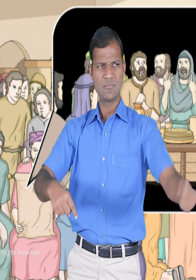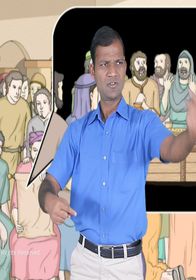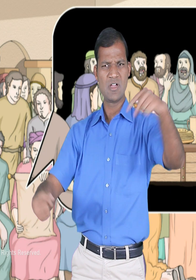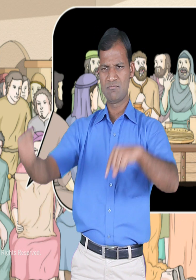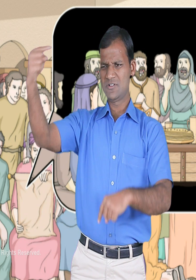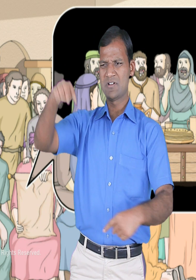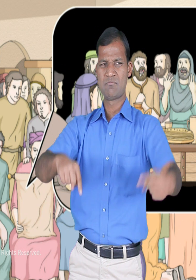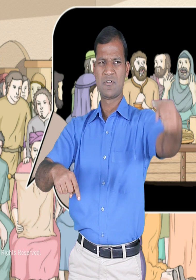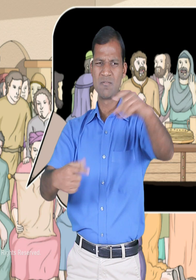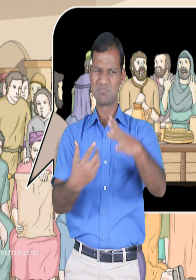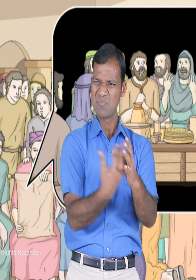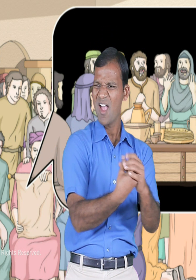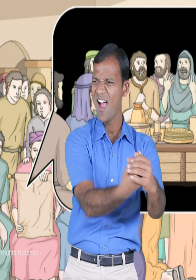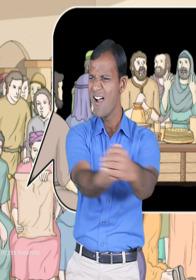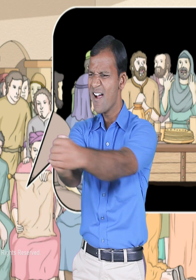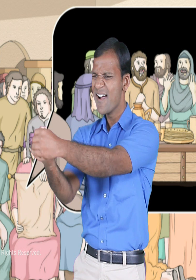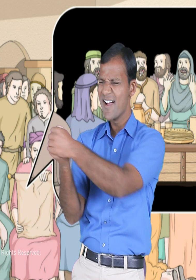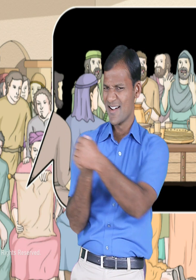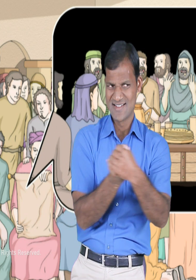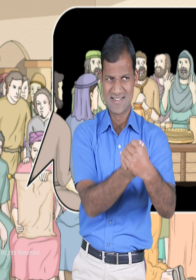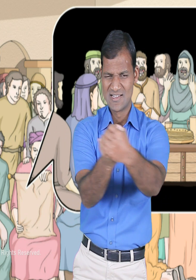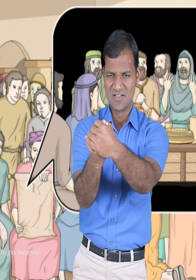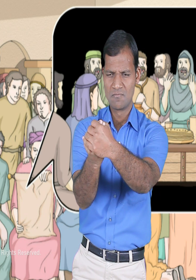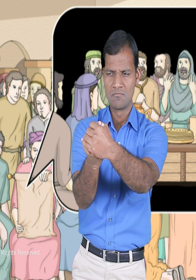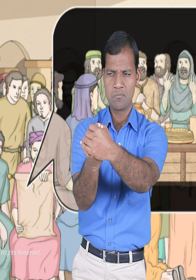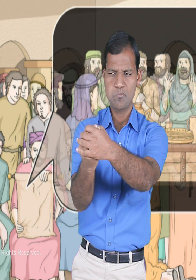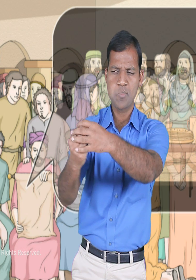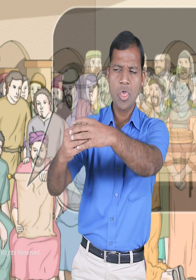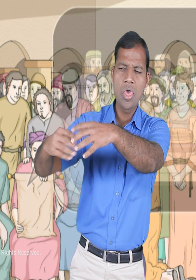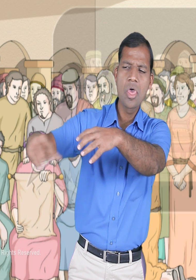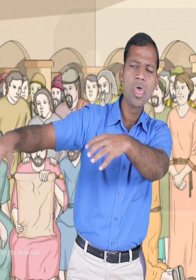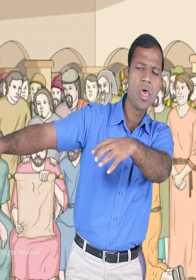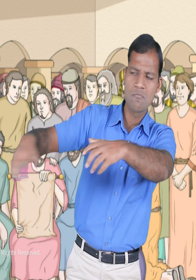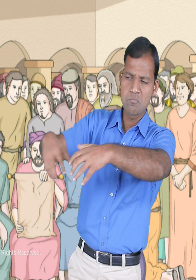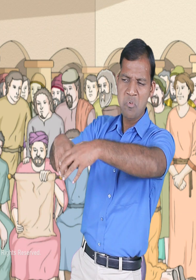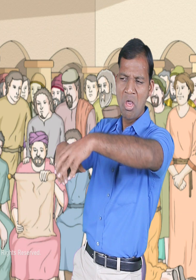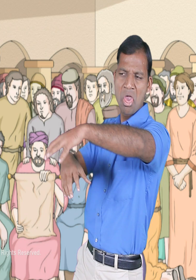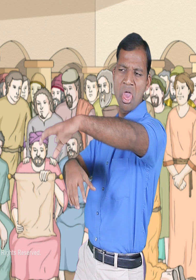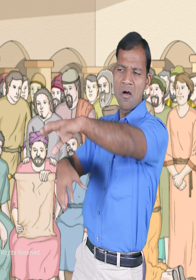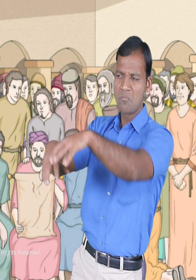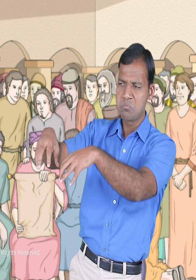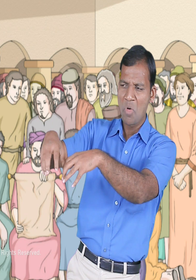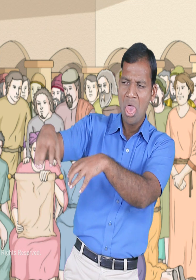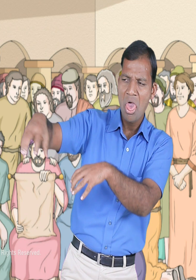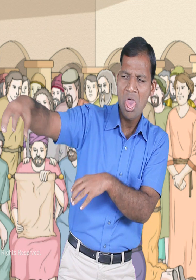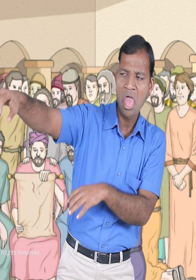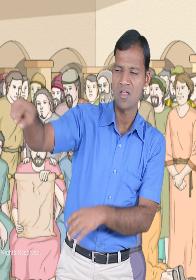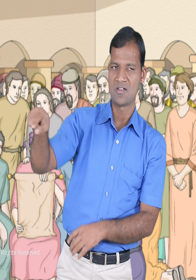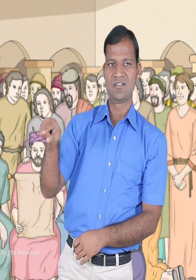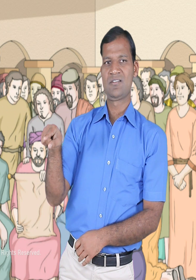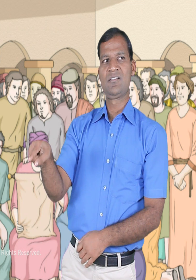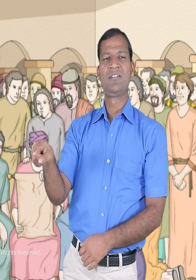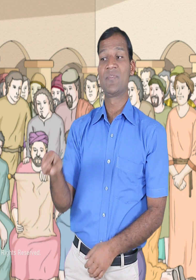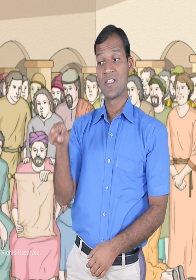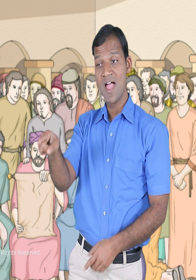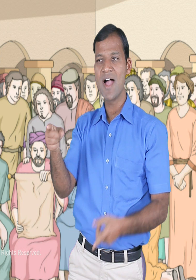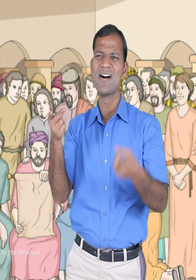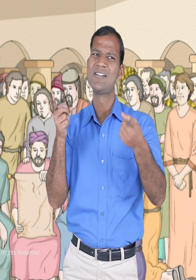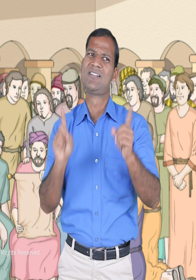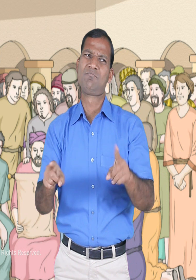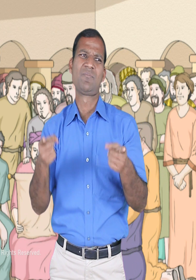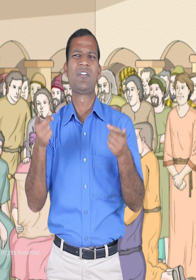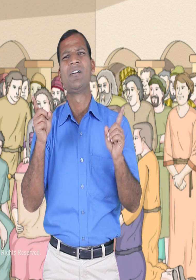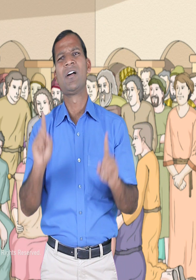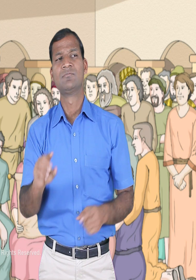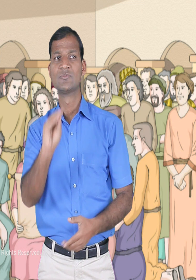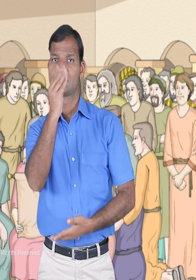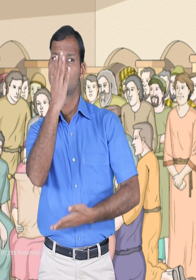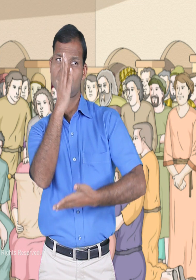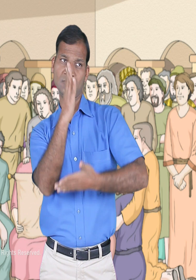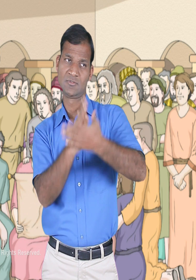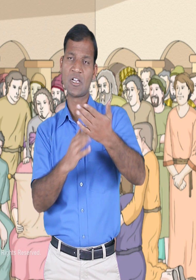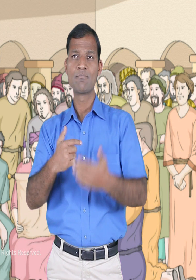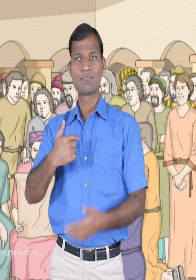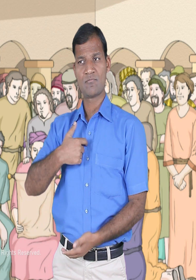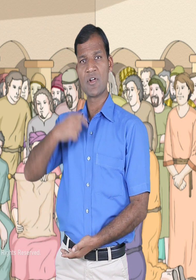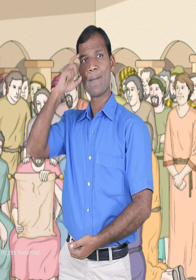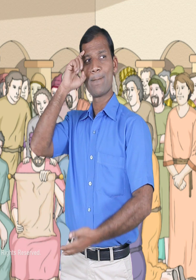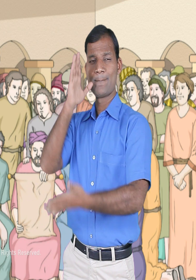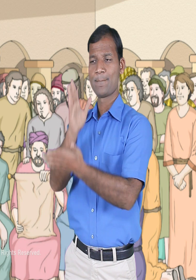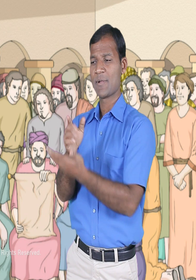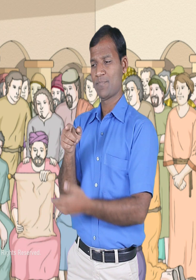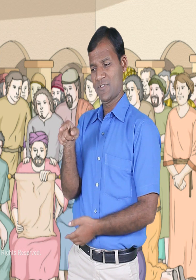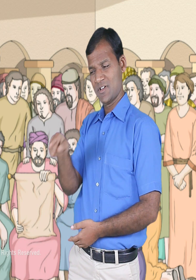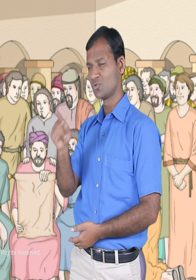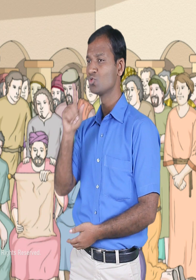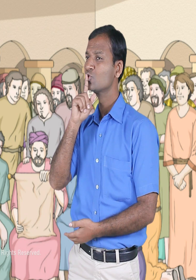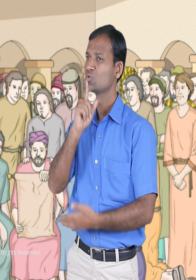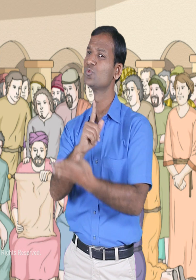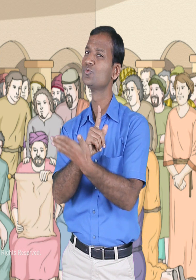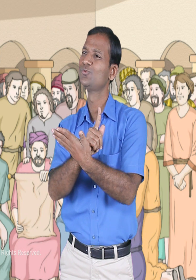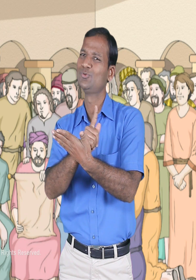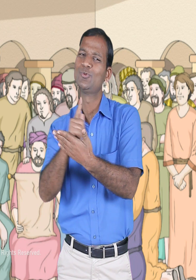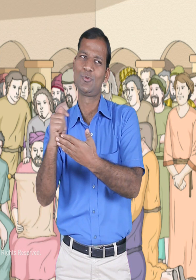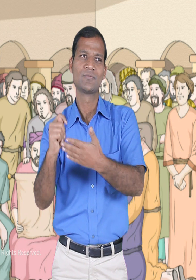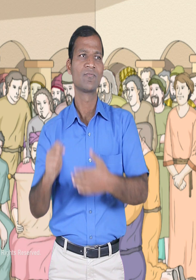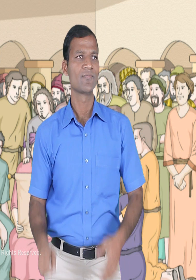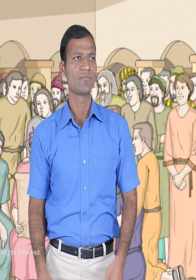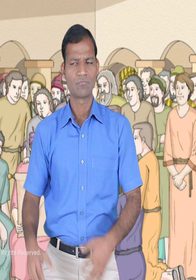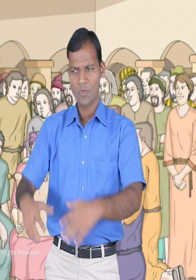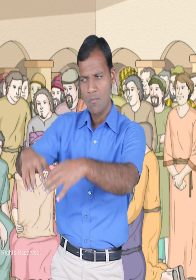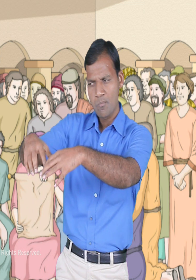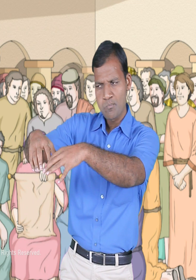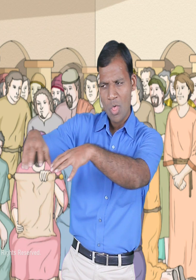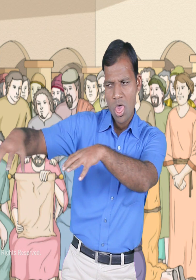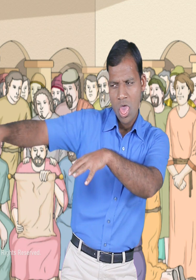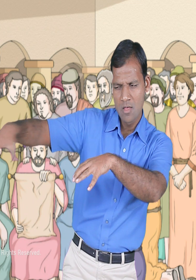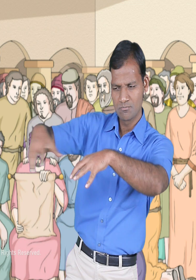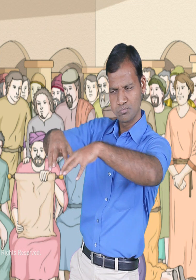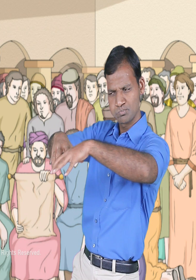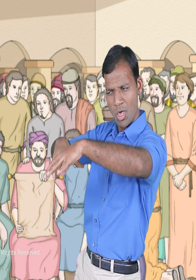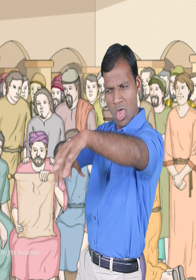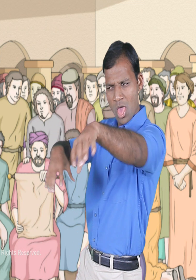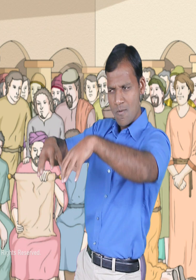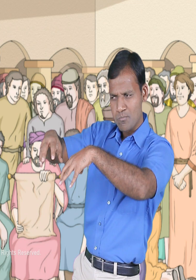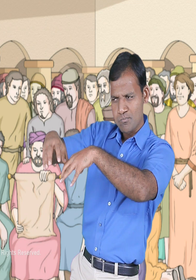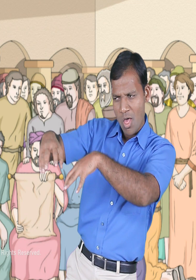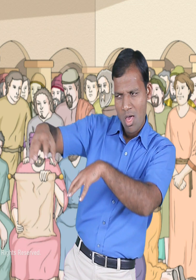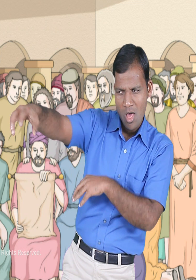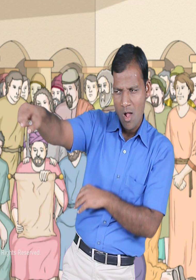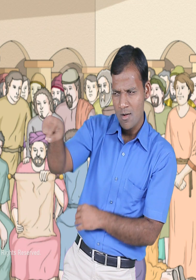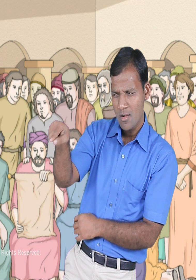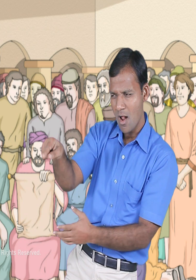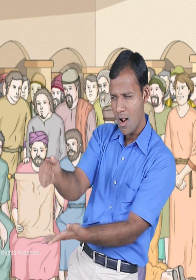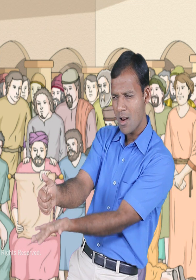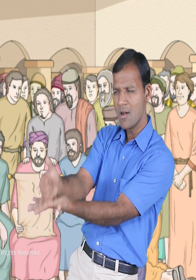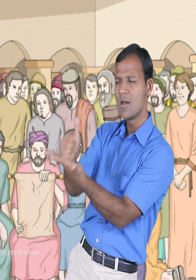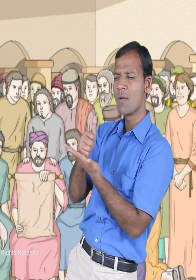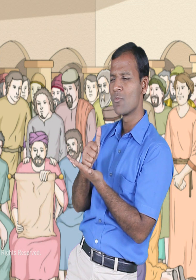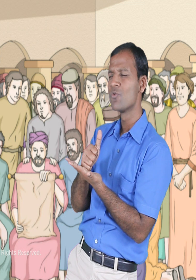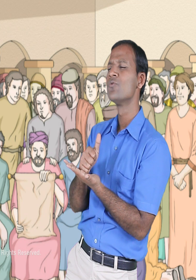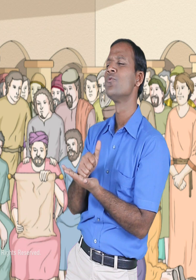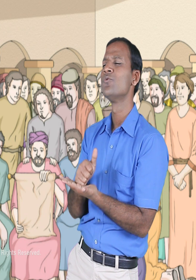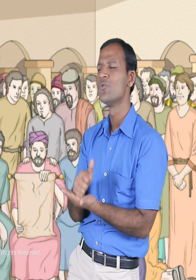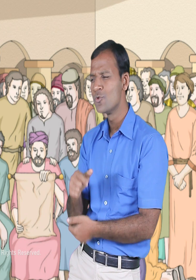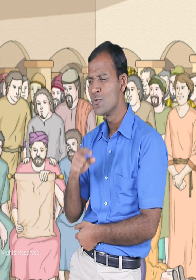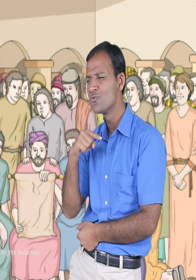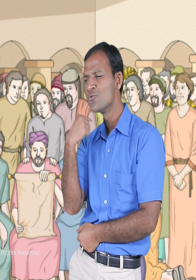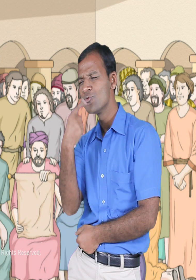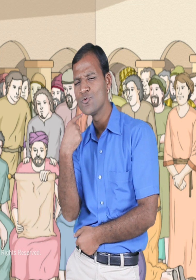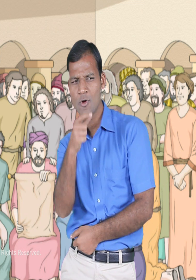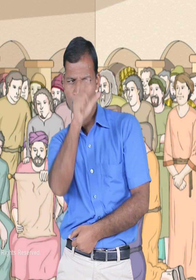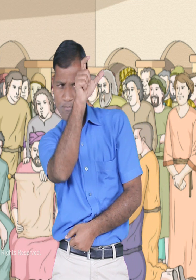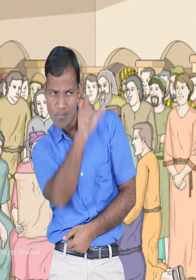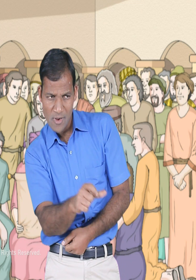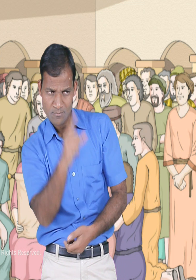And indeed, there must be differences among you to show which of you are approved.